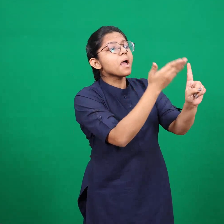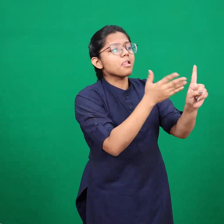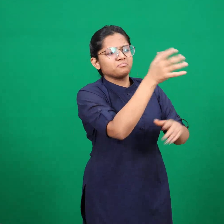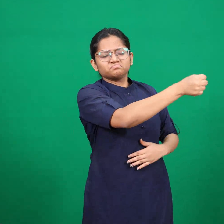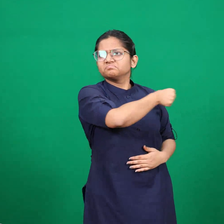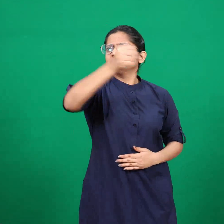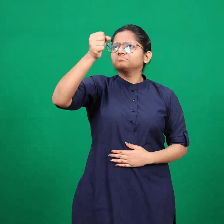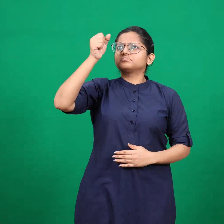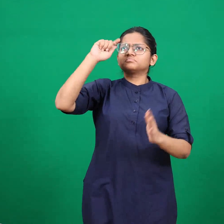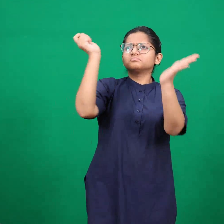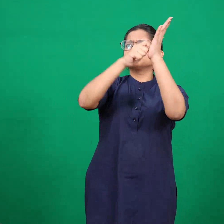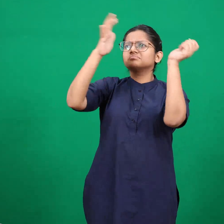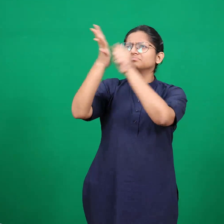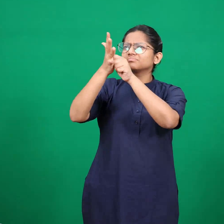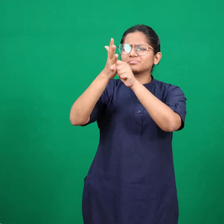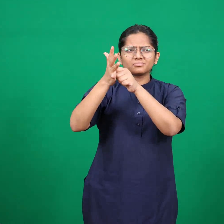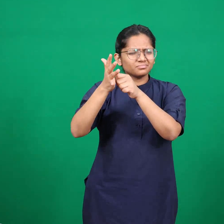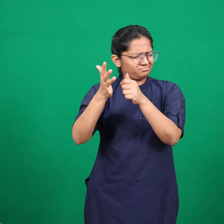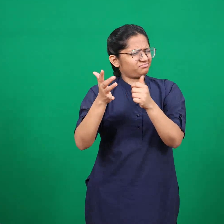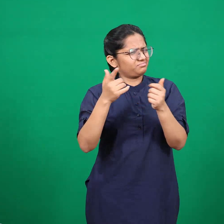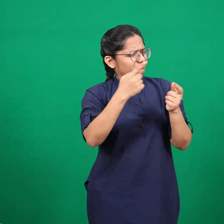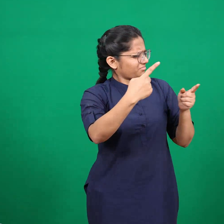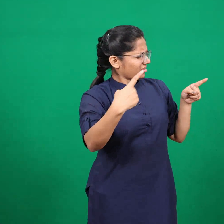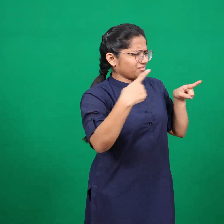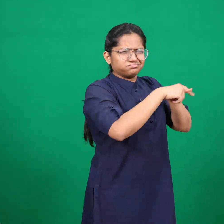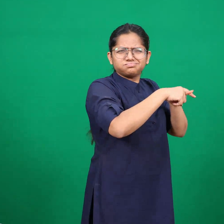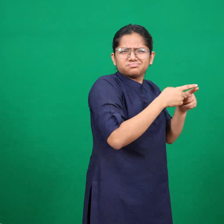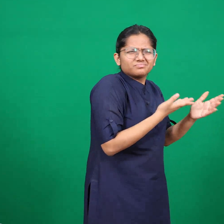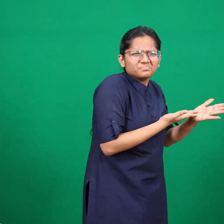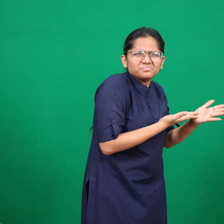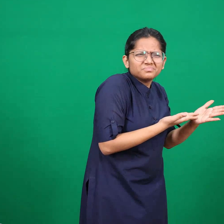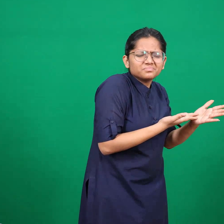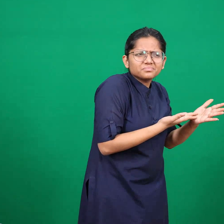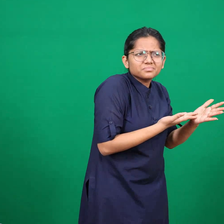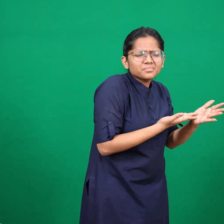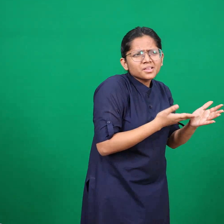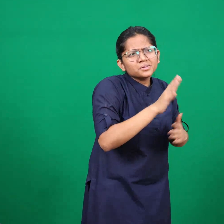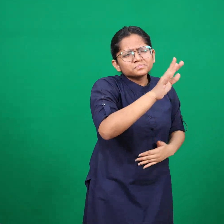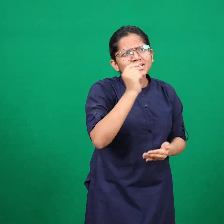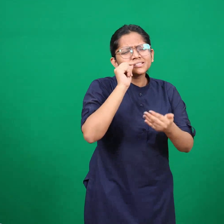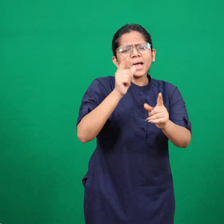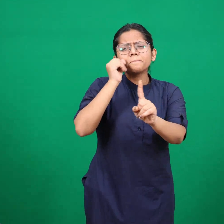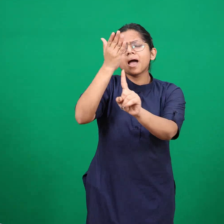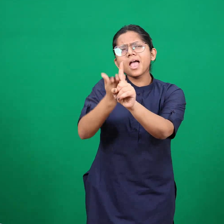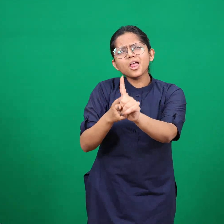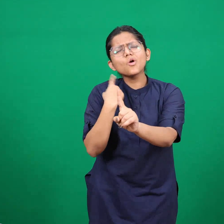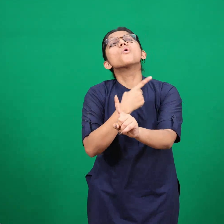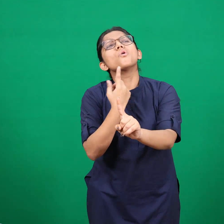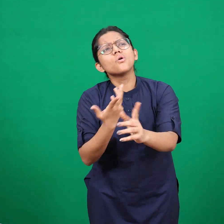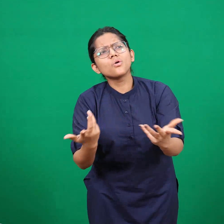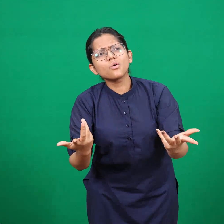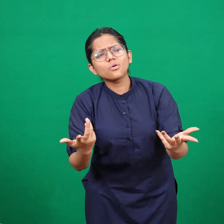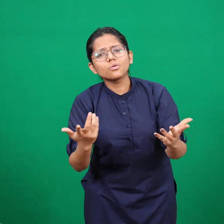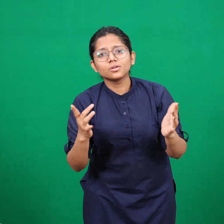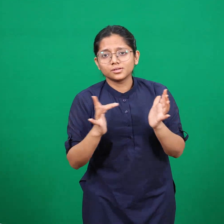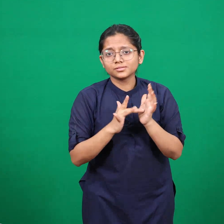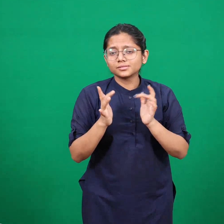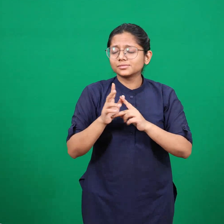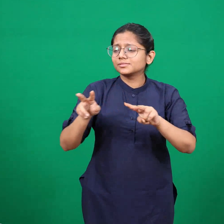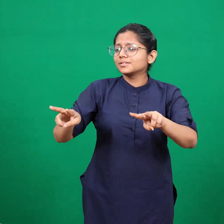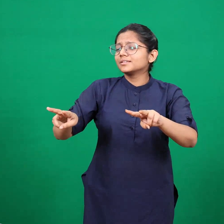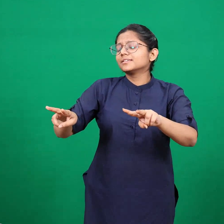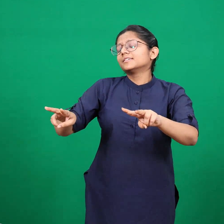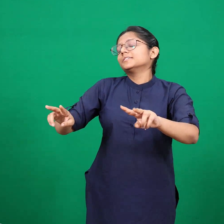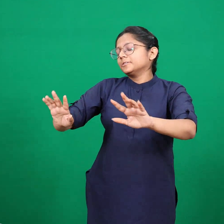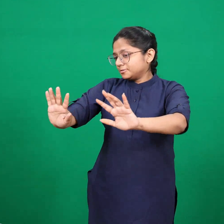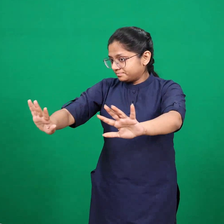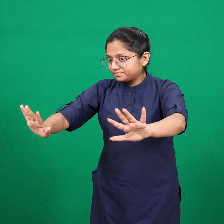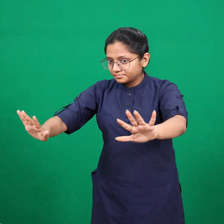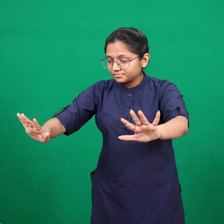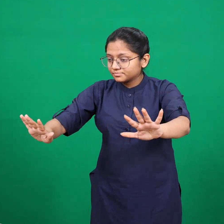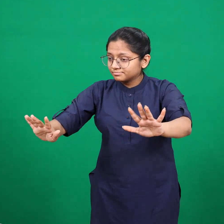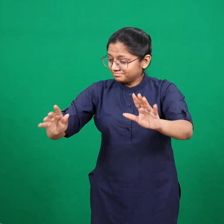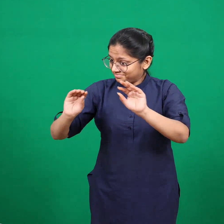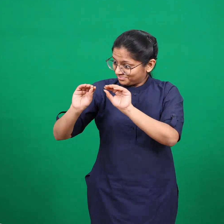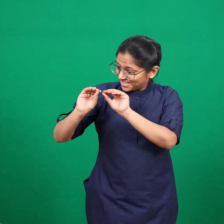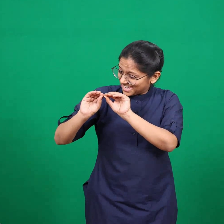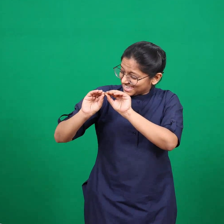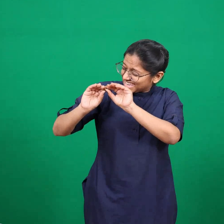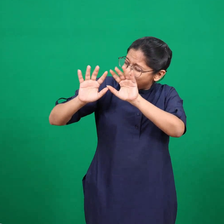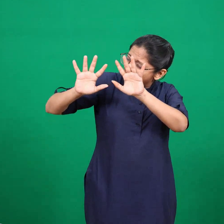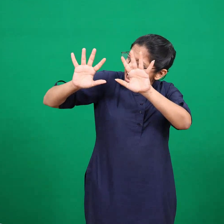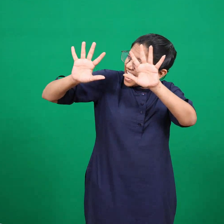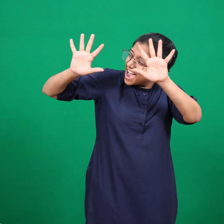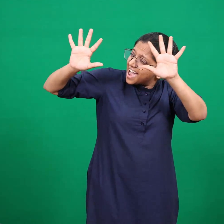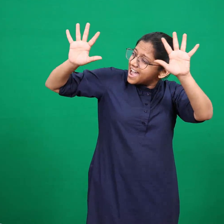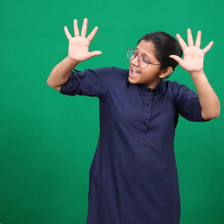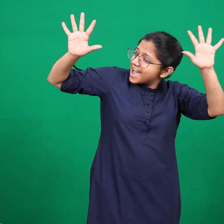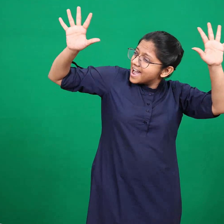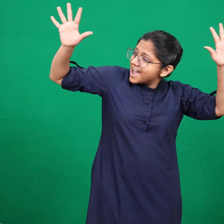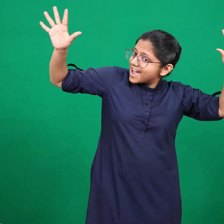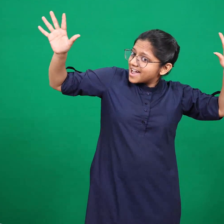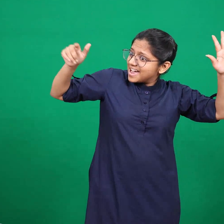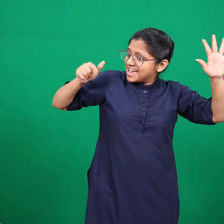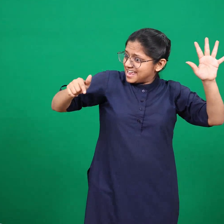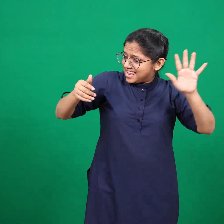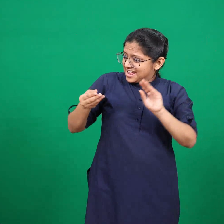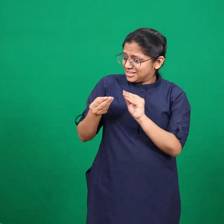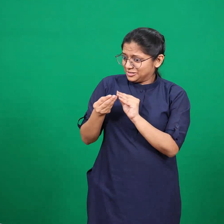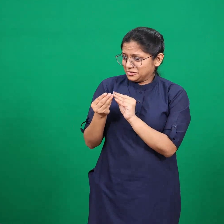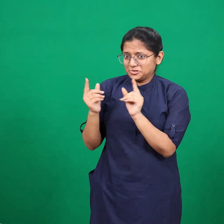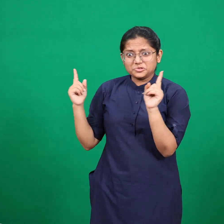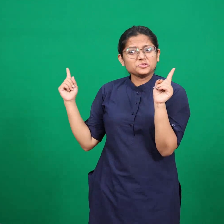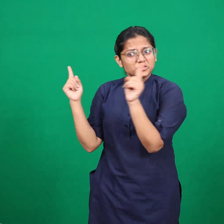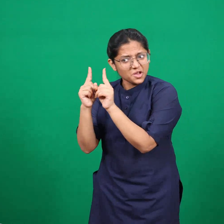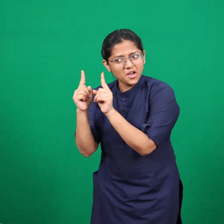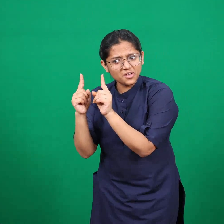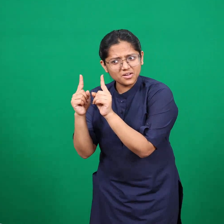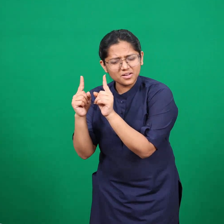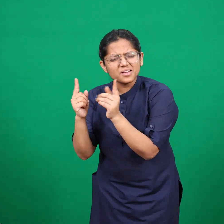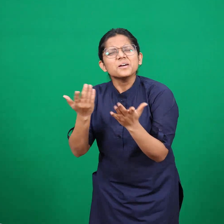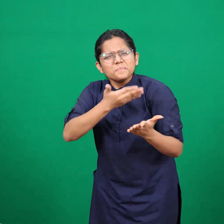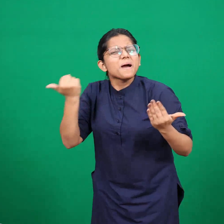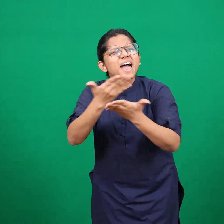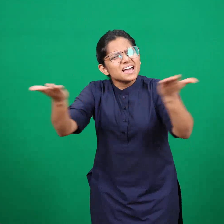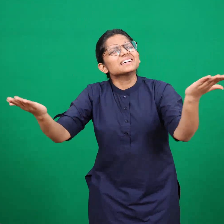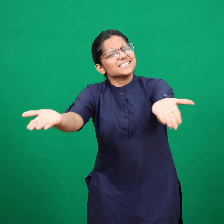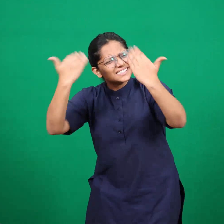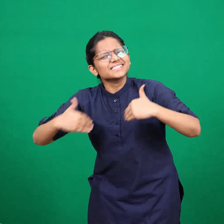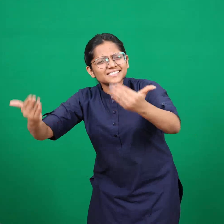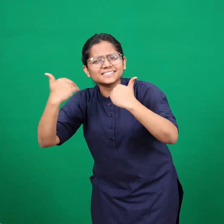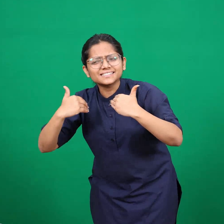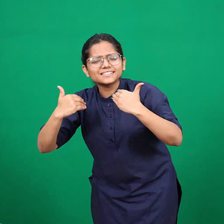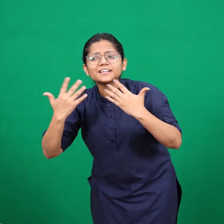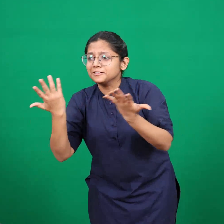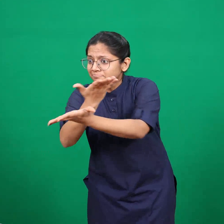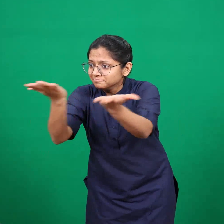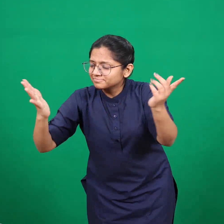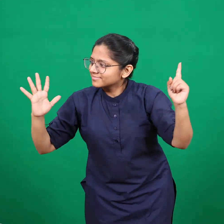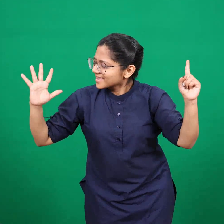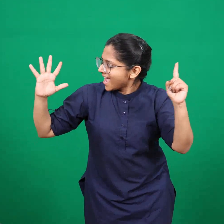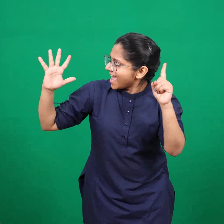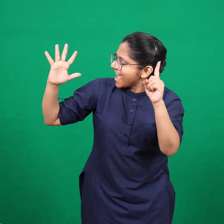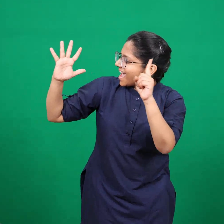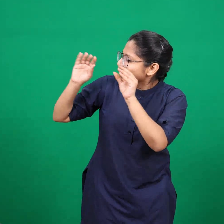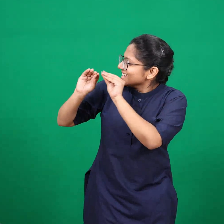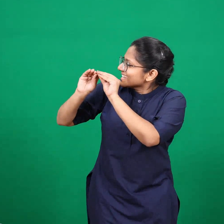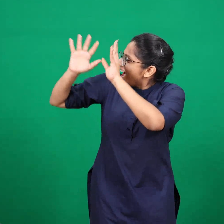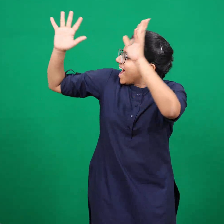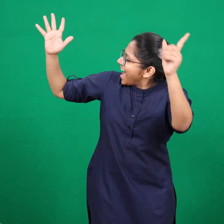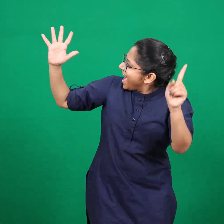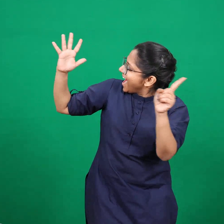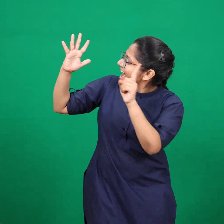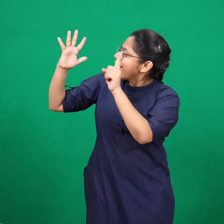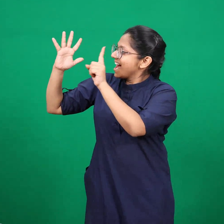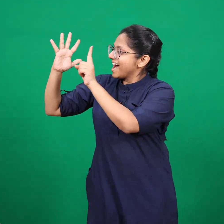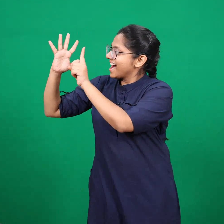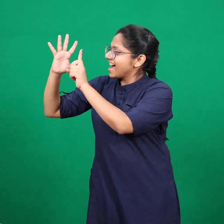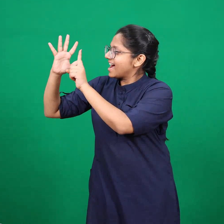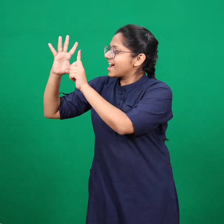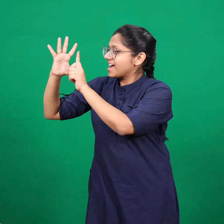Who is this Son of Man?" Then Jesus told them, "For a little while longer, the Light will be among you.